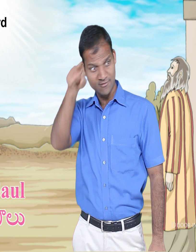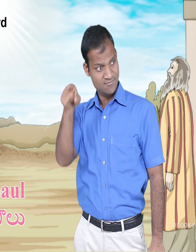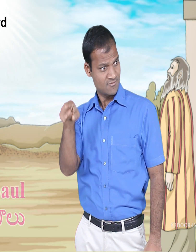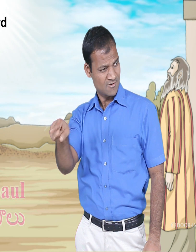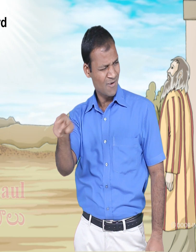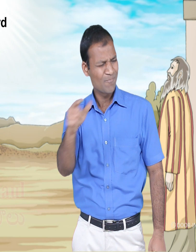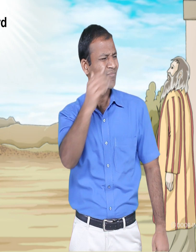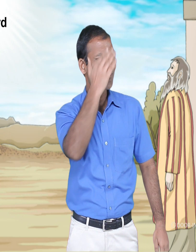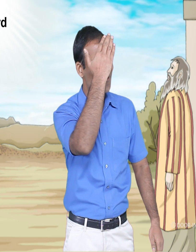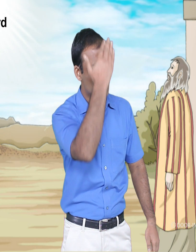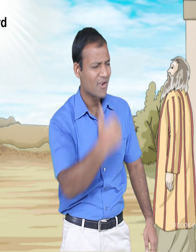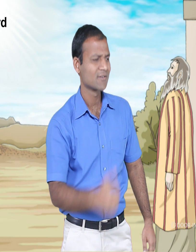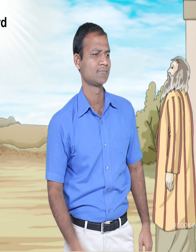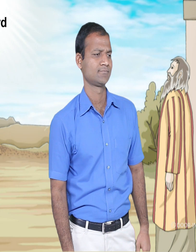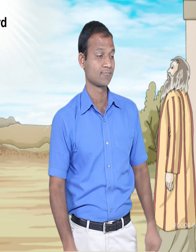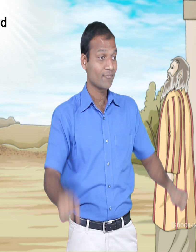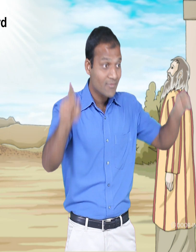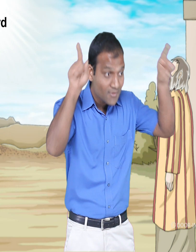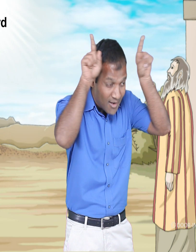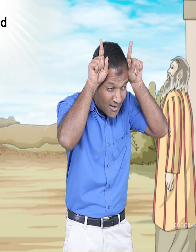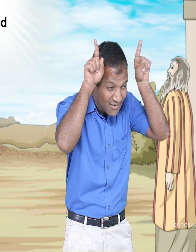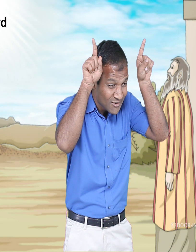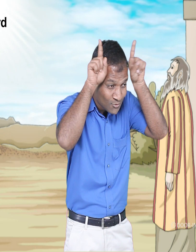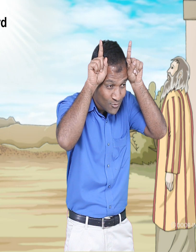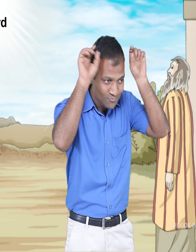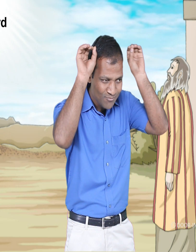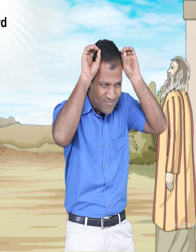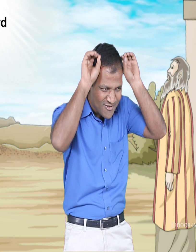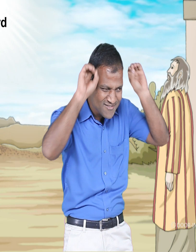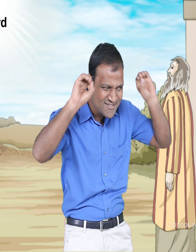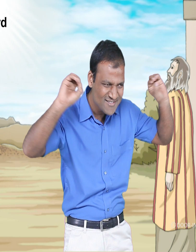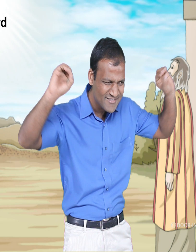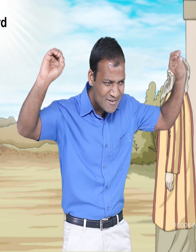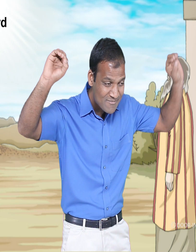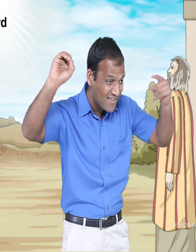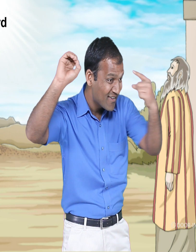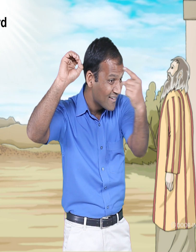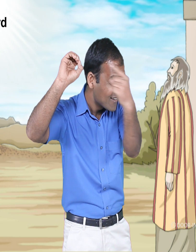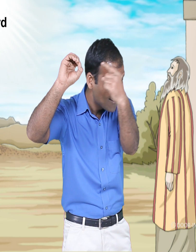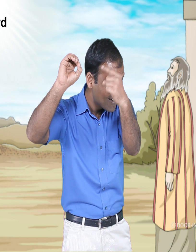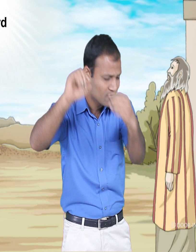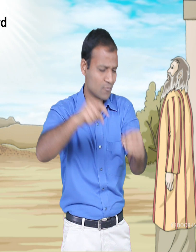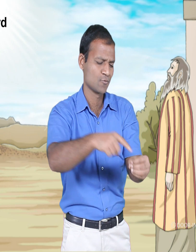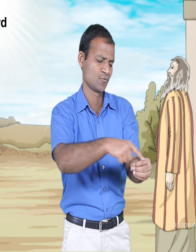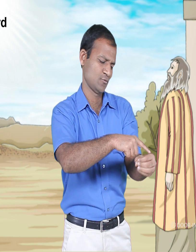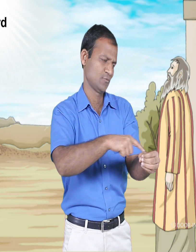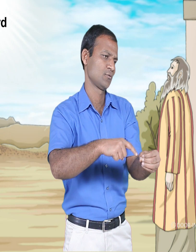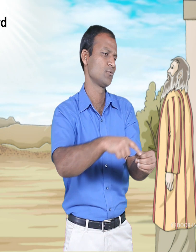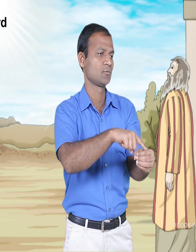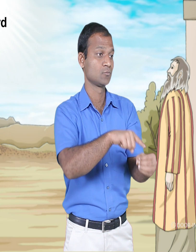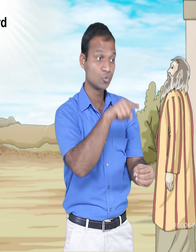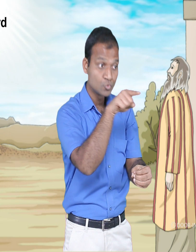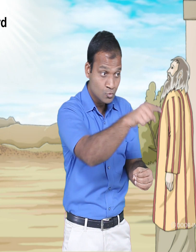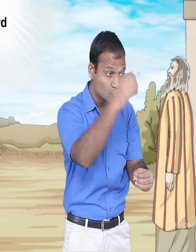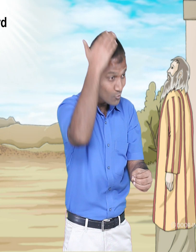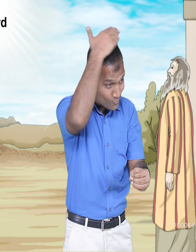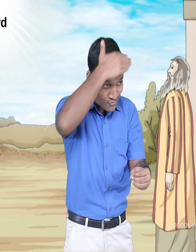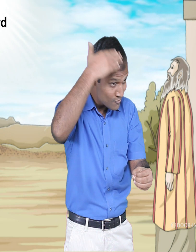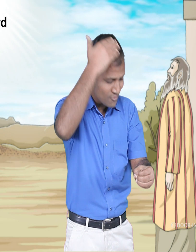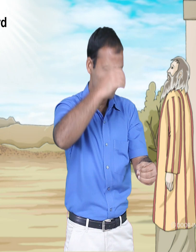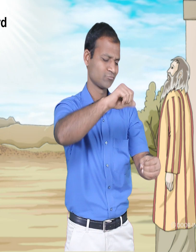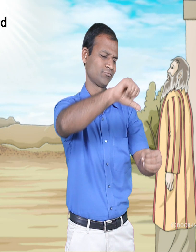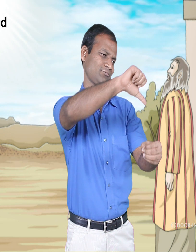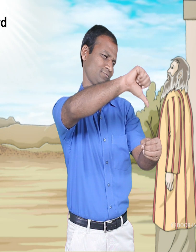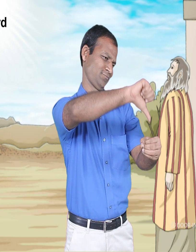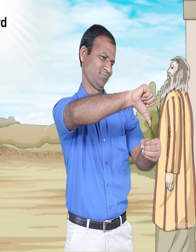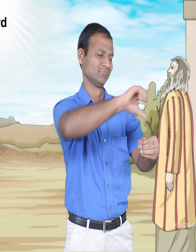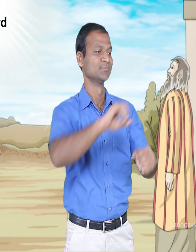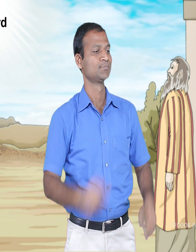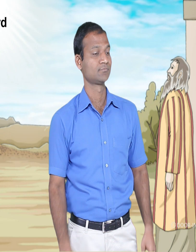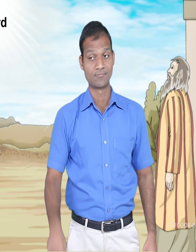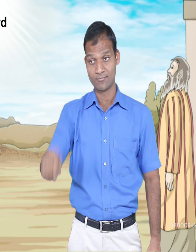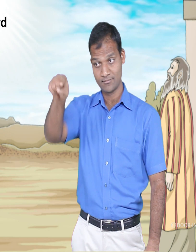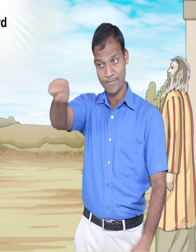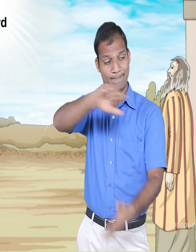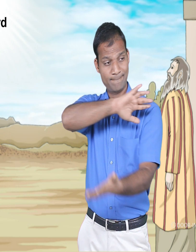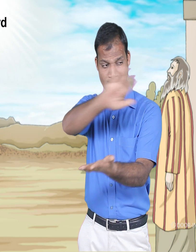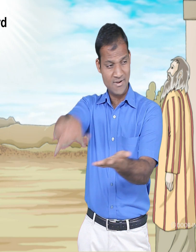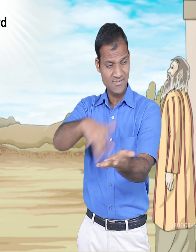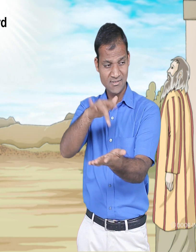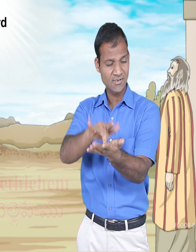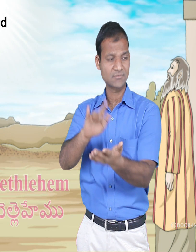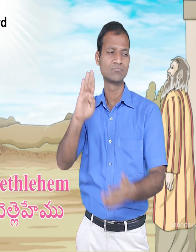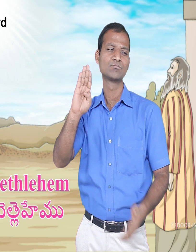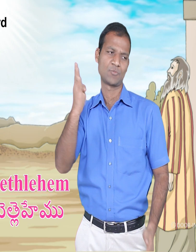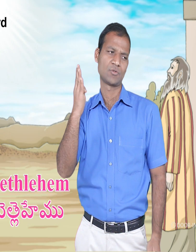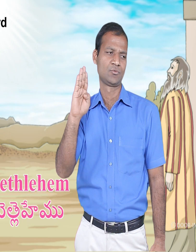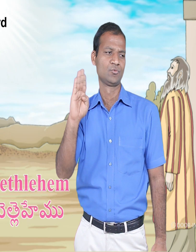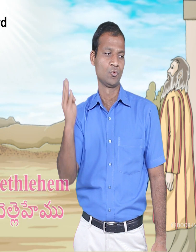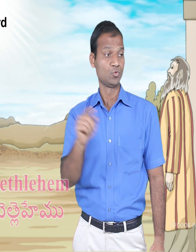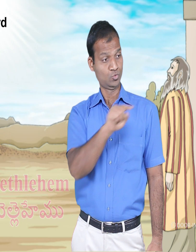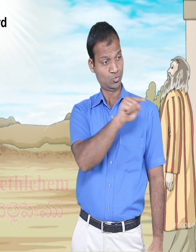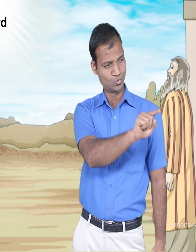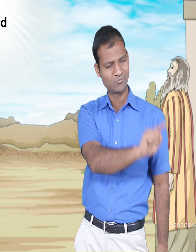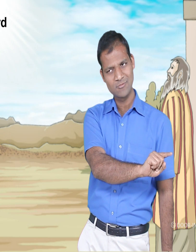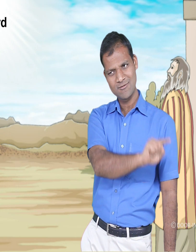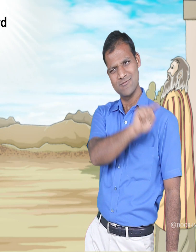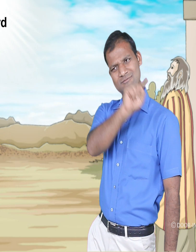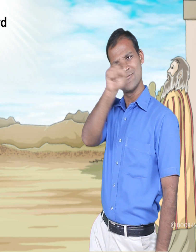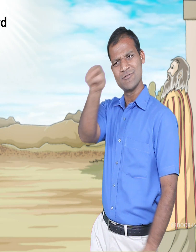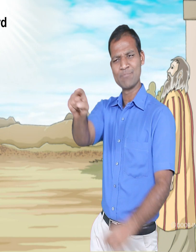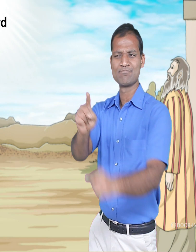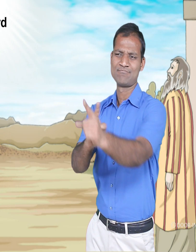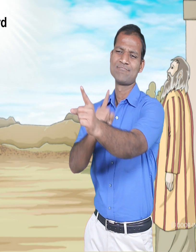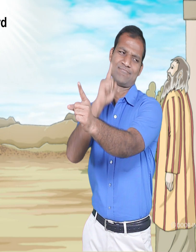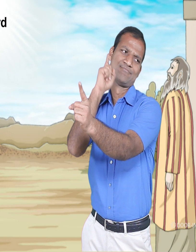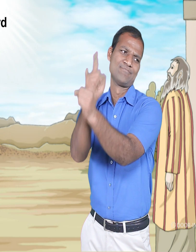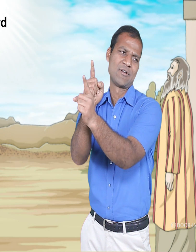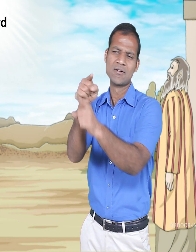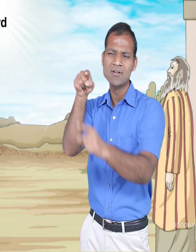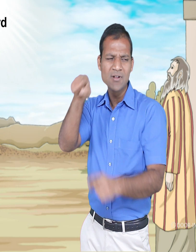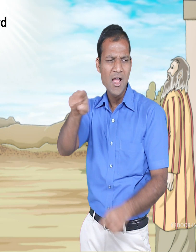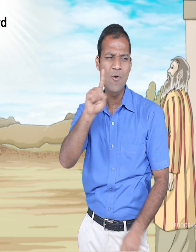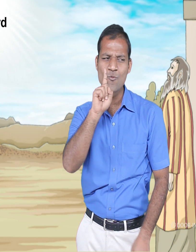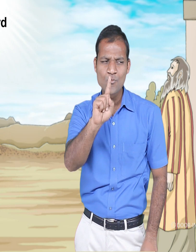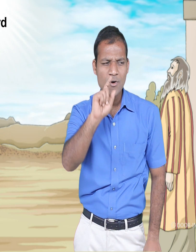Fill your horn with oil and go.